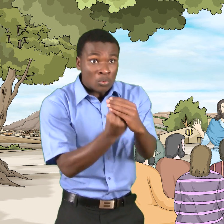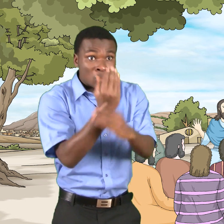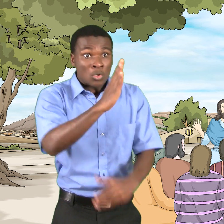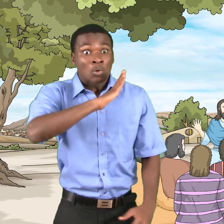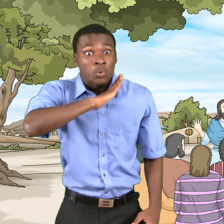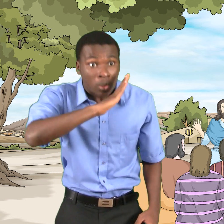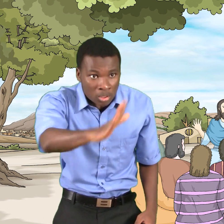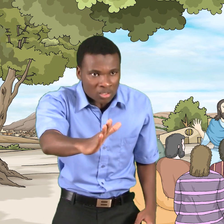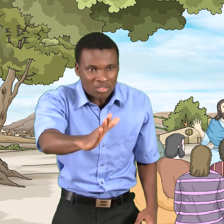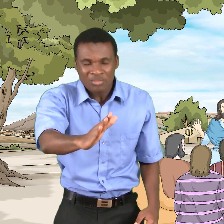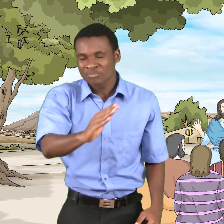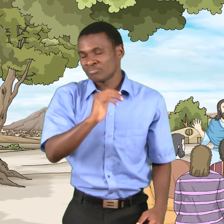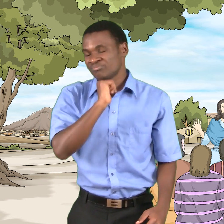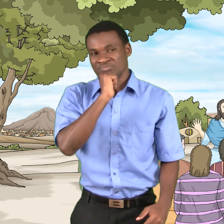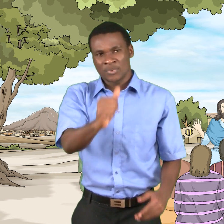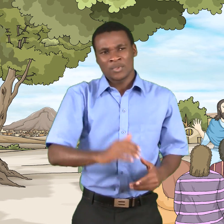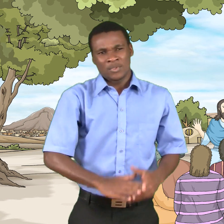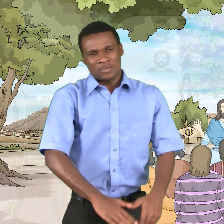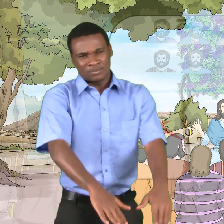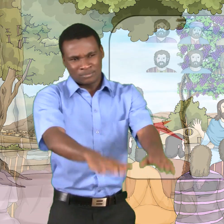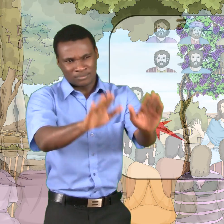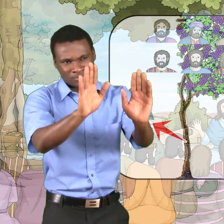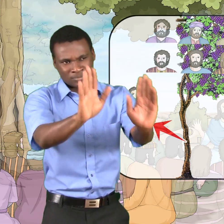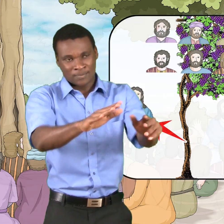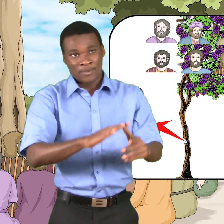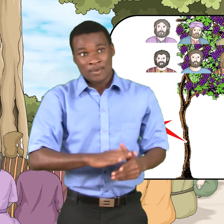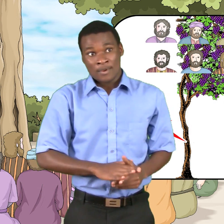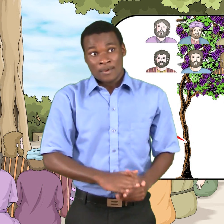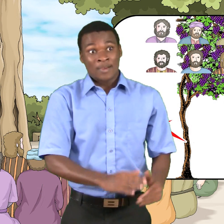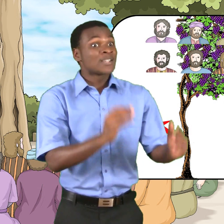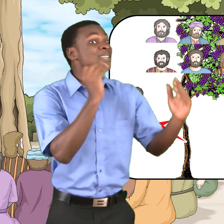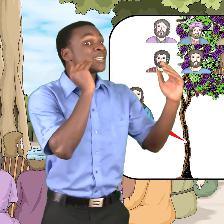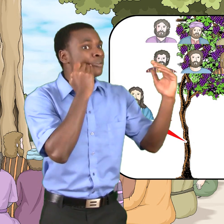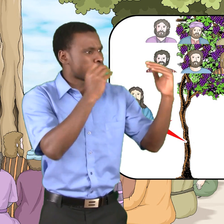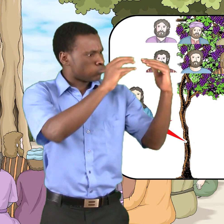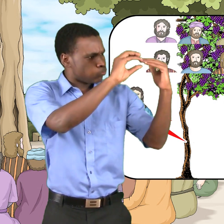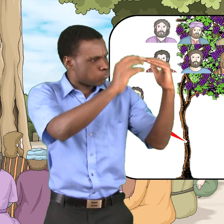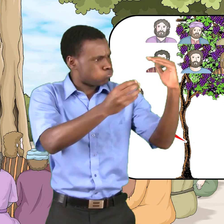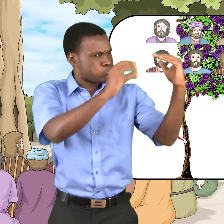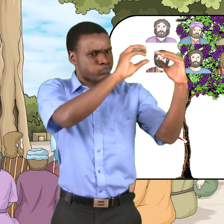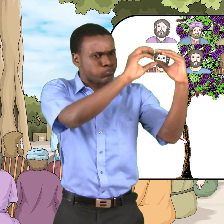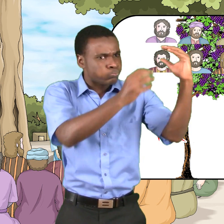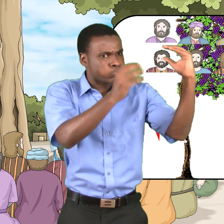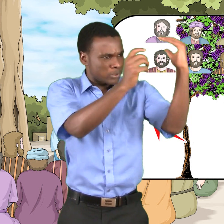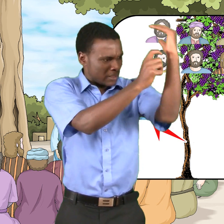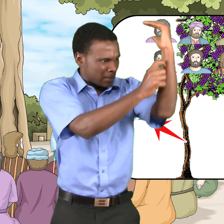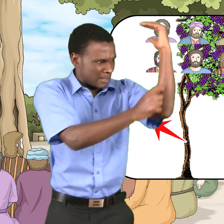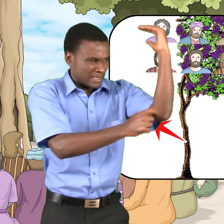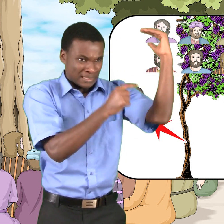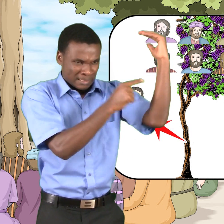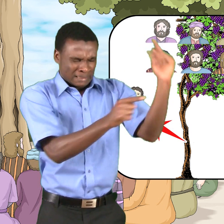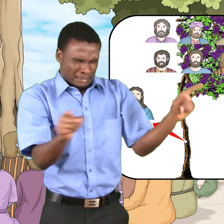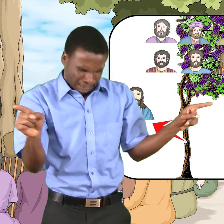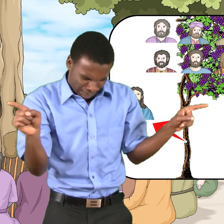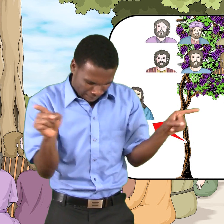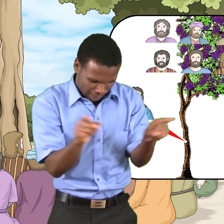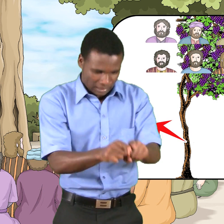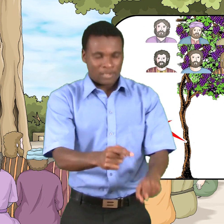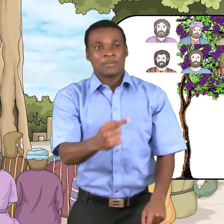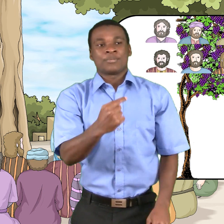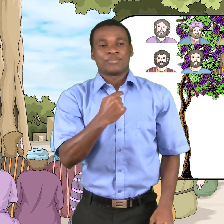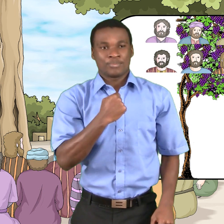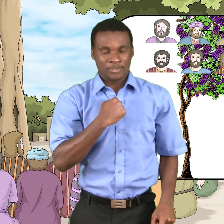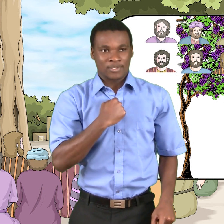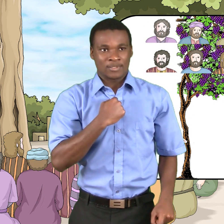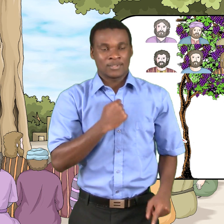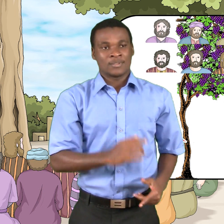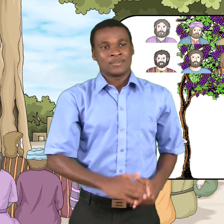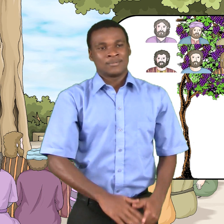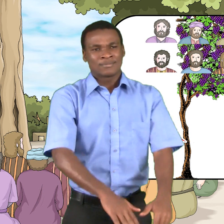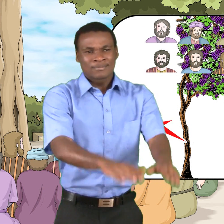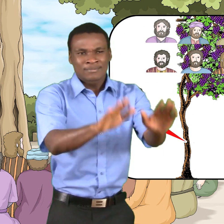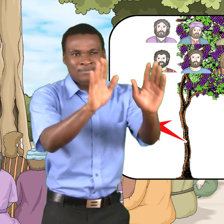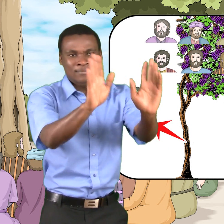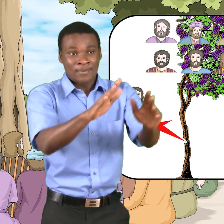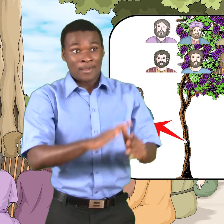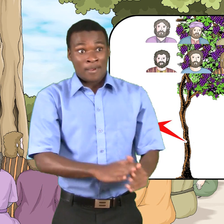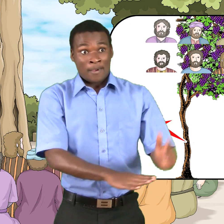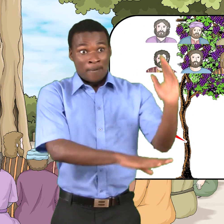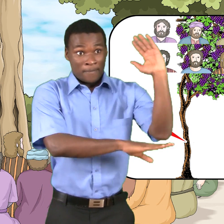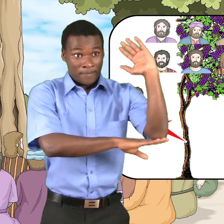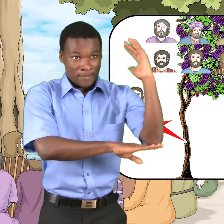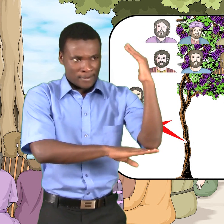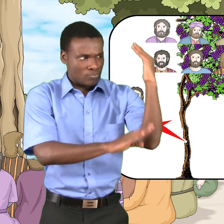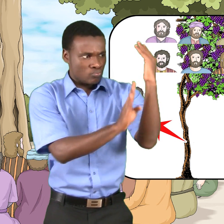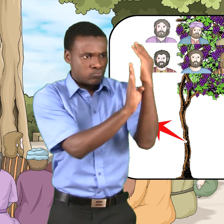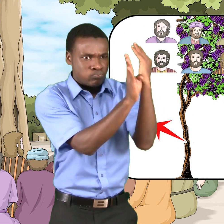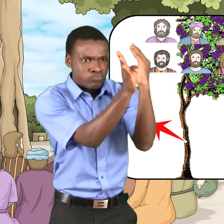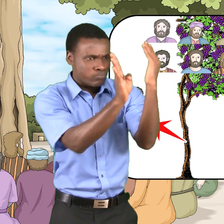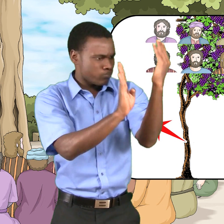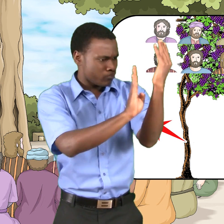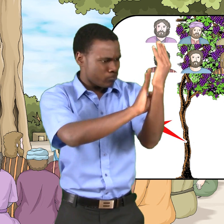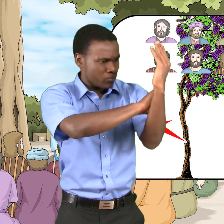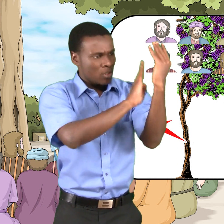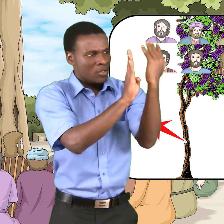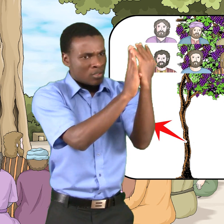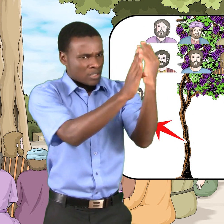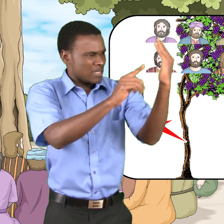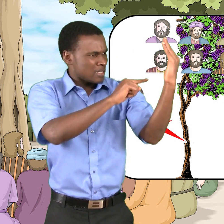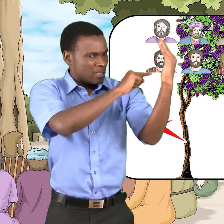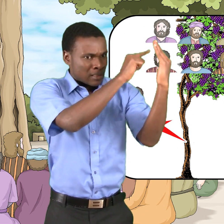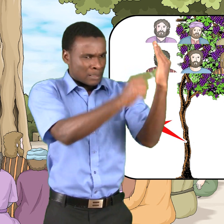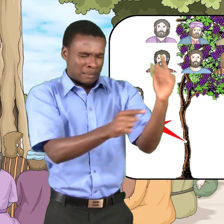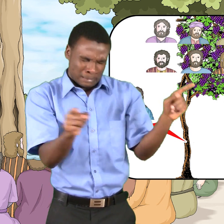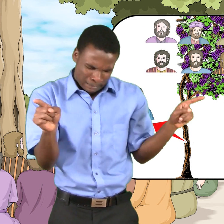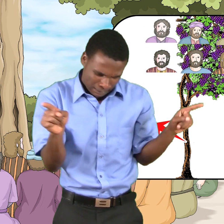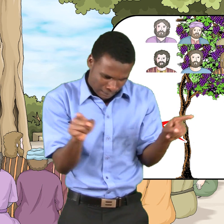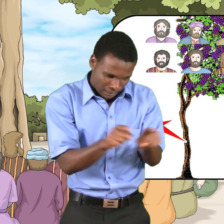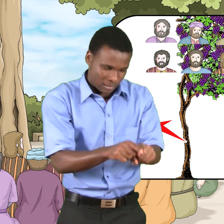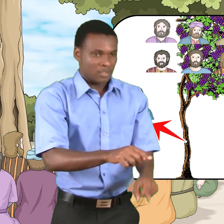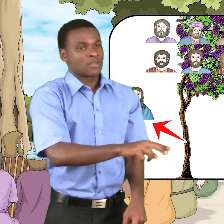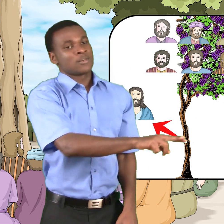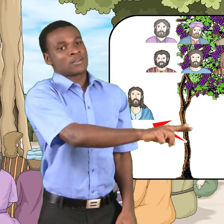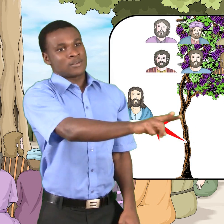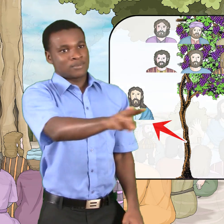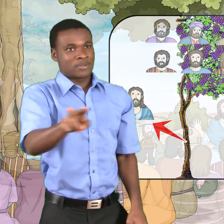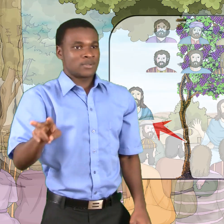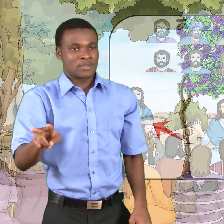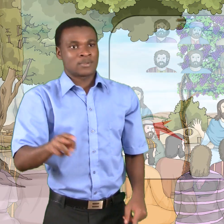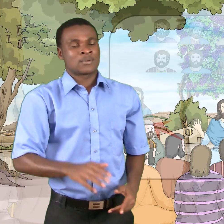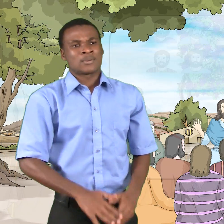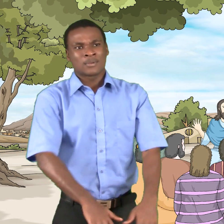I am the vine and you are the branches.